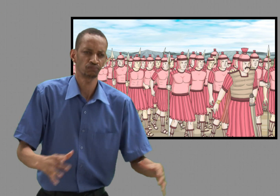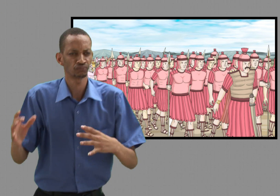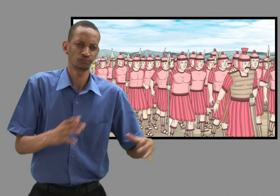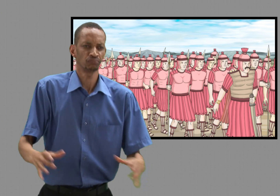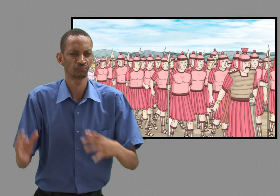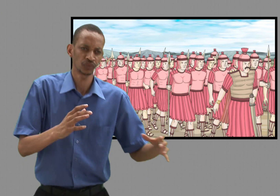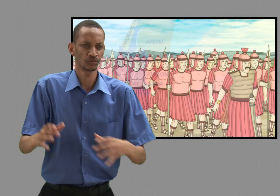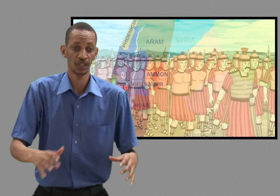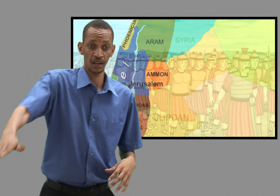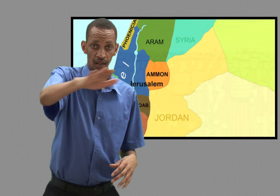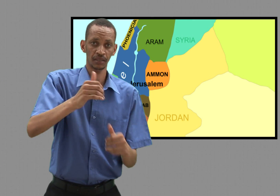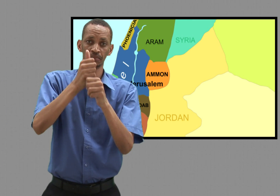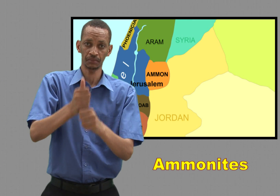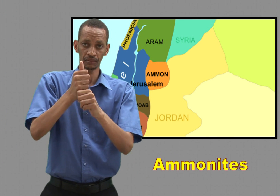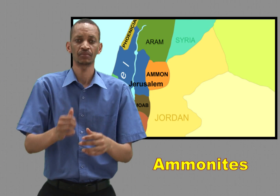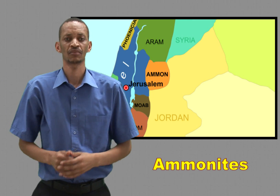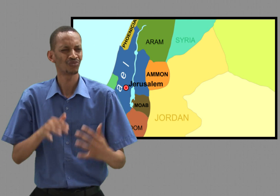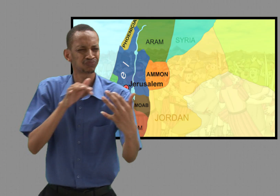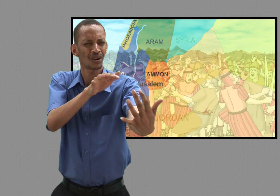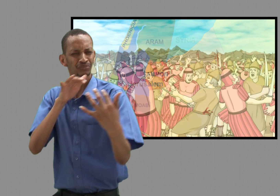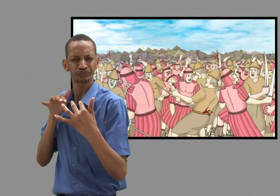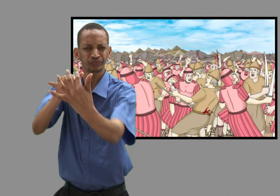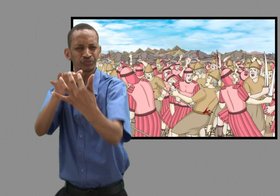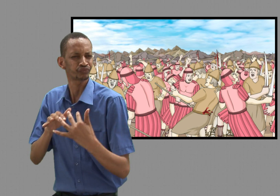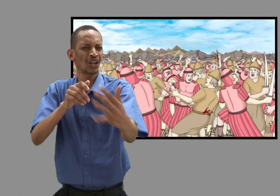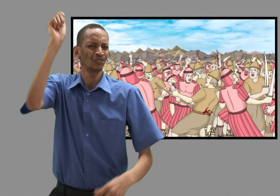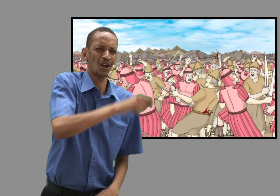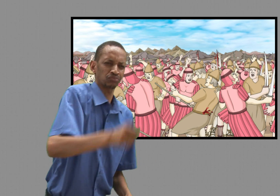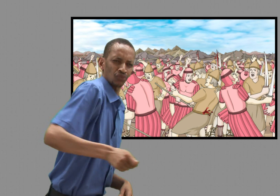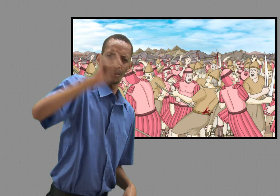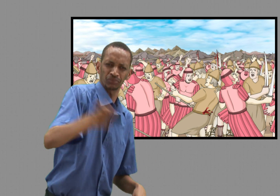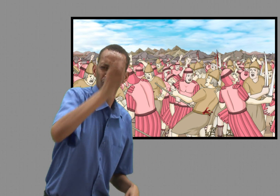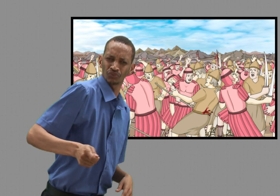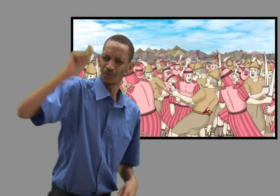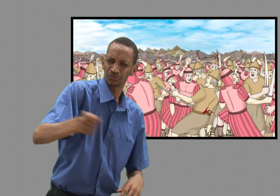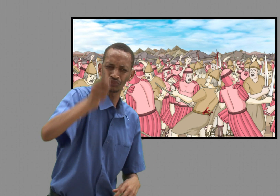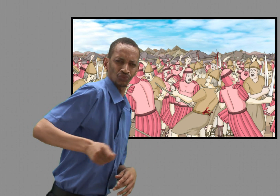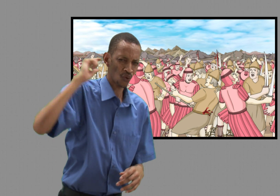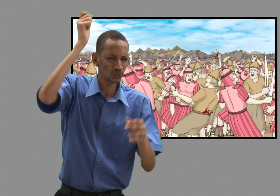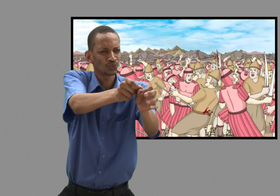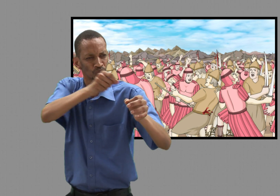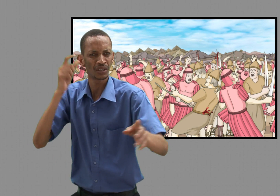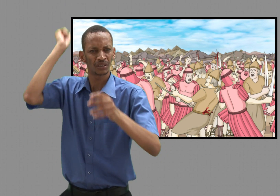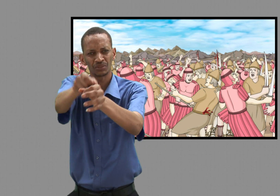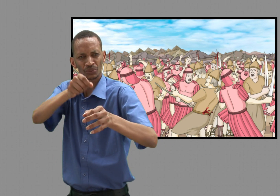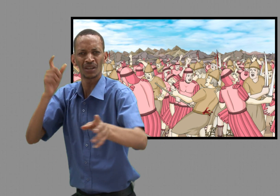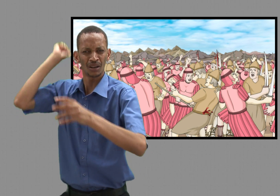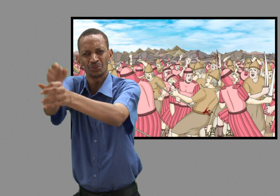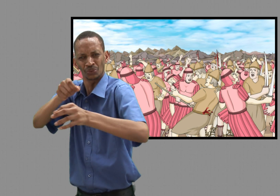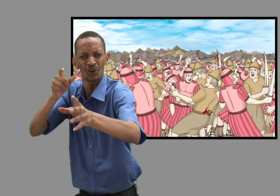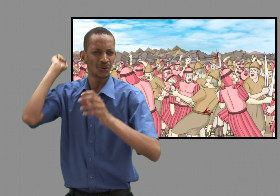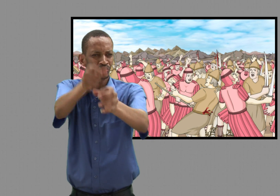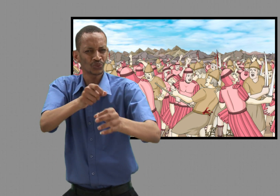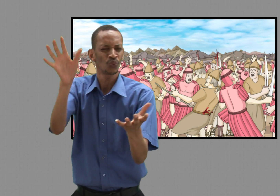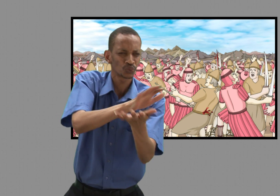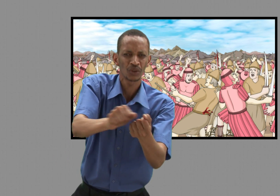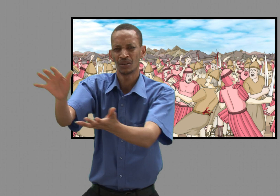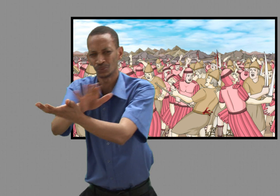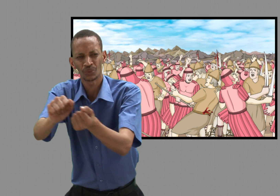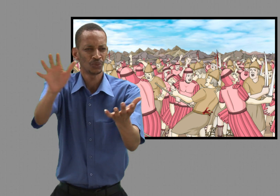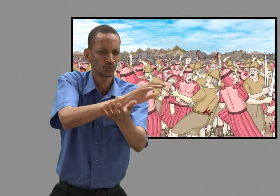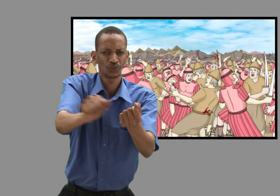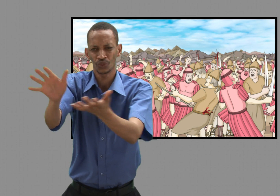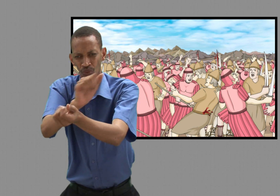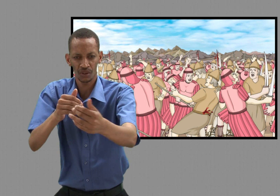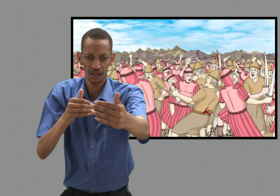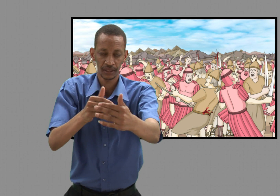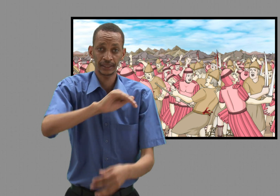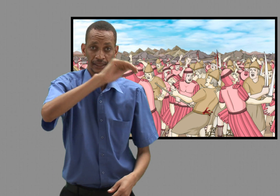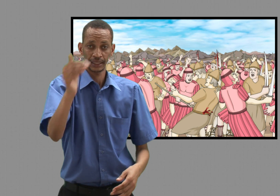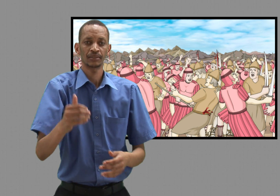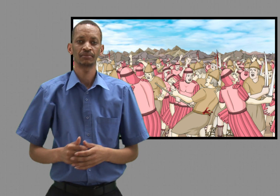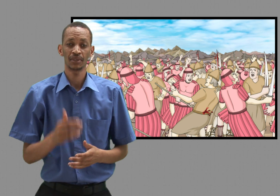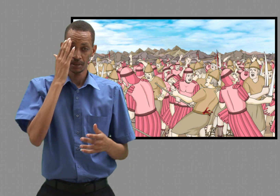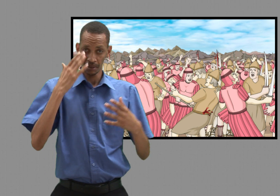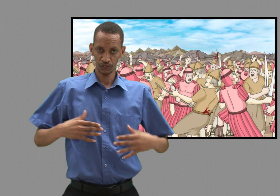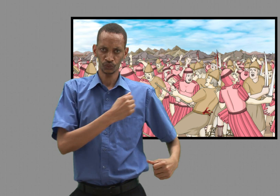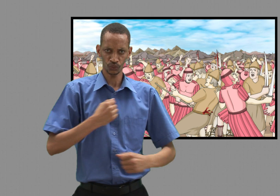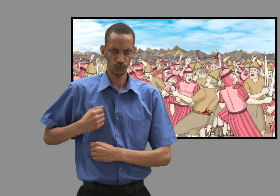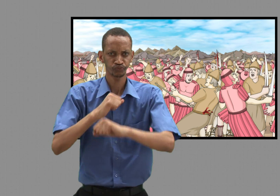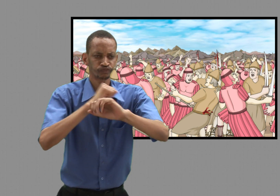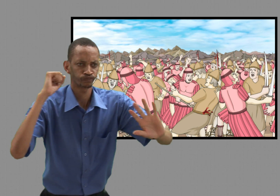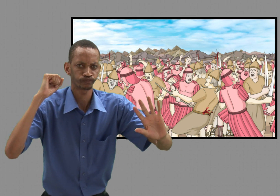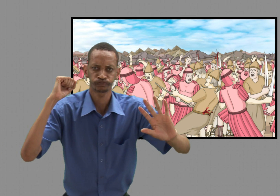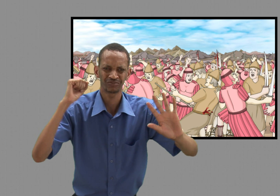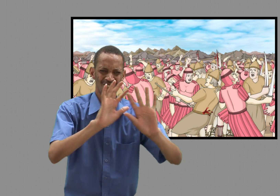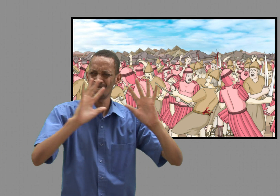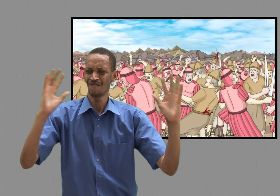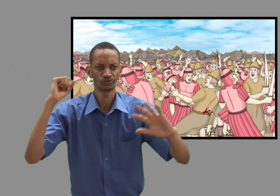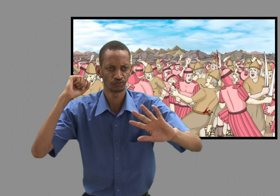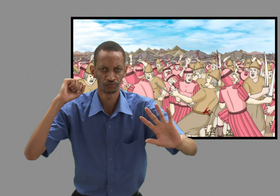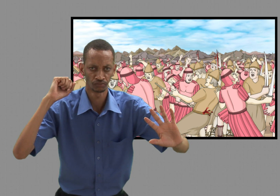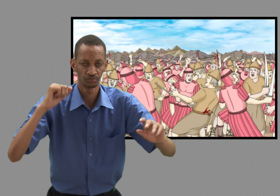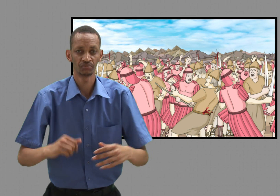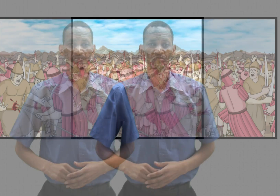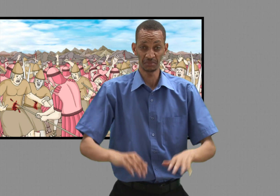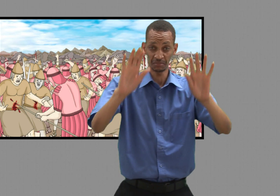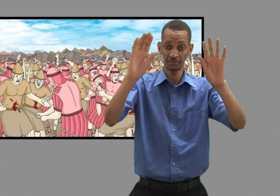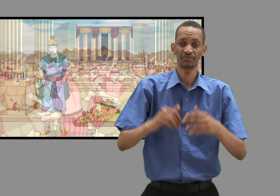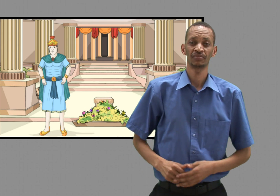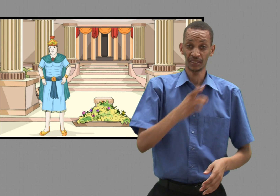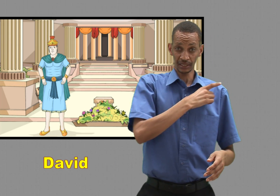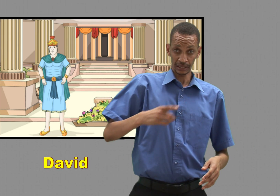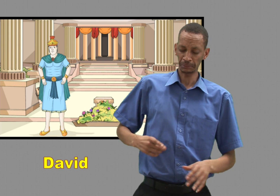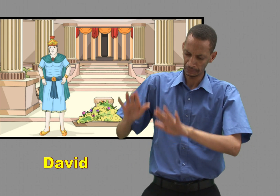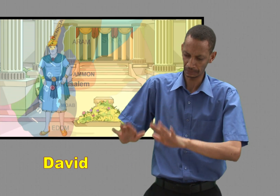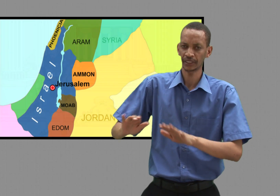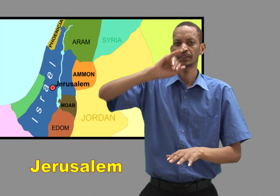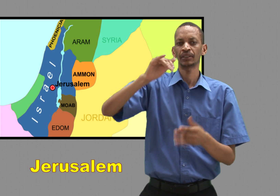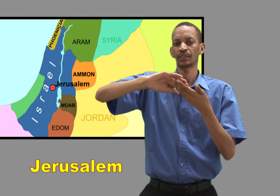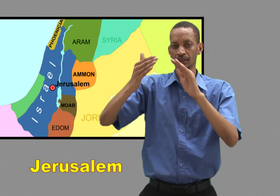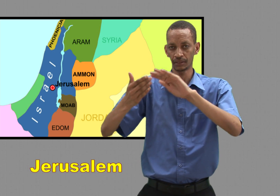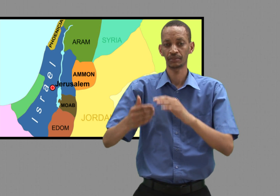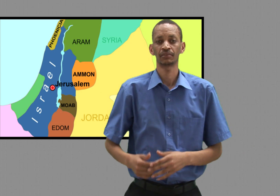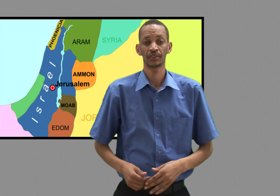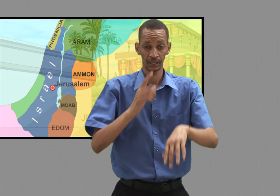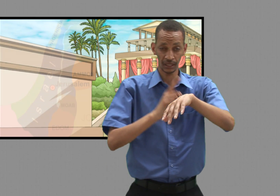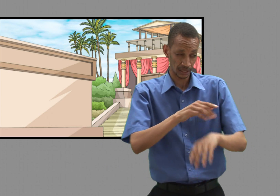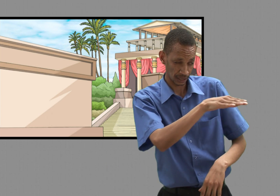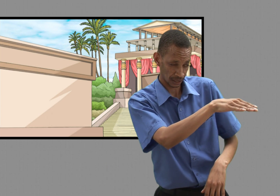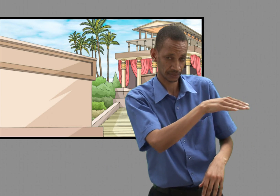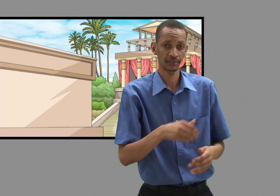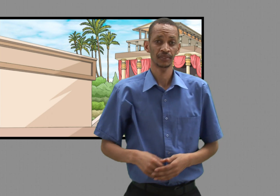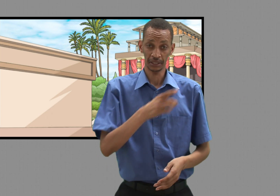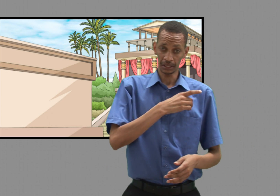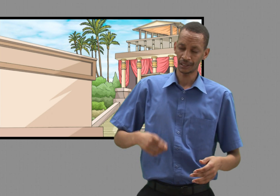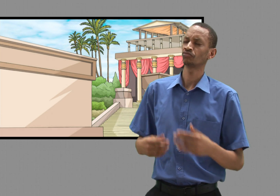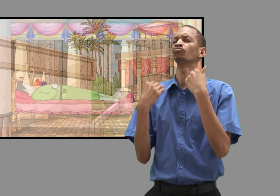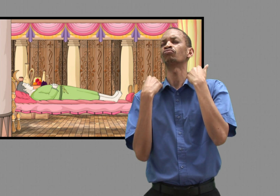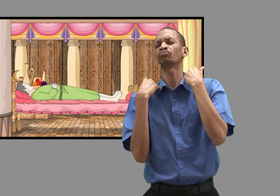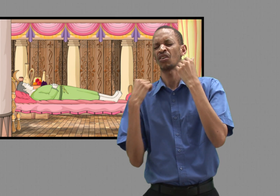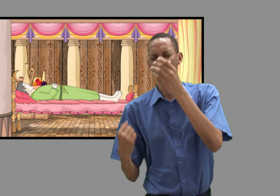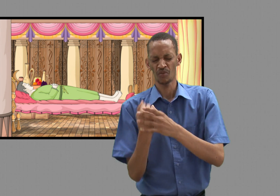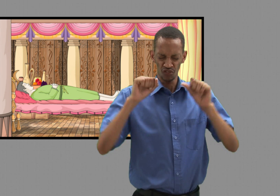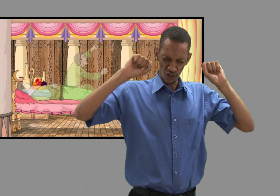They destroyed the Ammonites and besieged Rabbah, but David remained in Jerusalem.